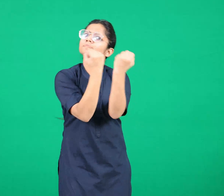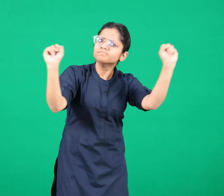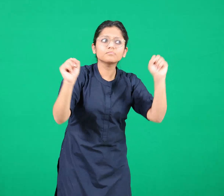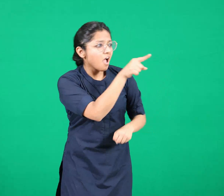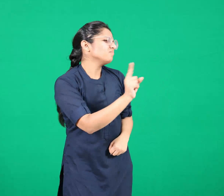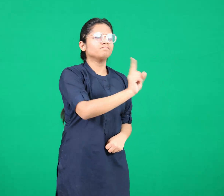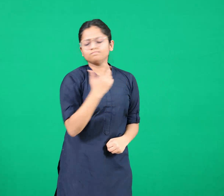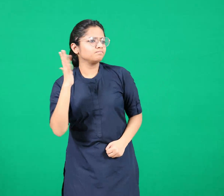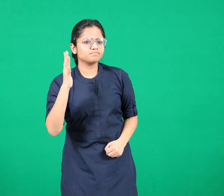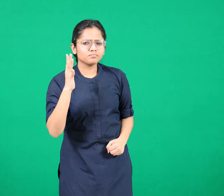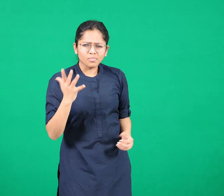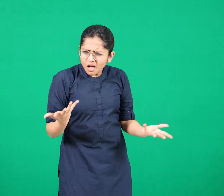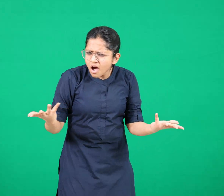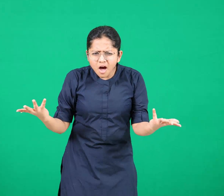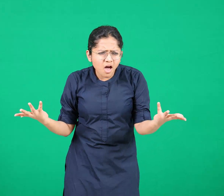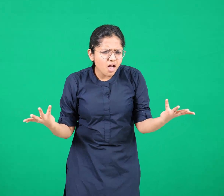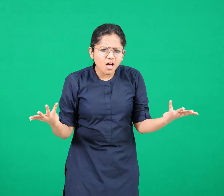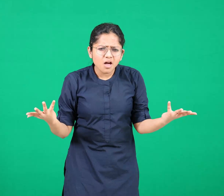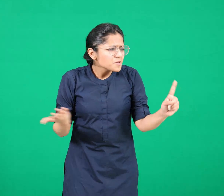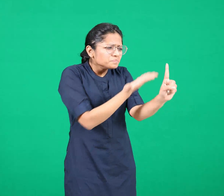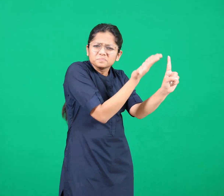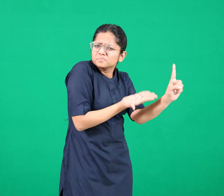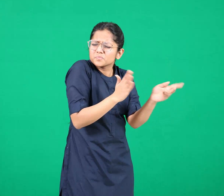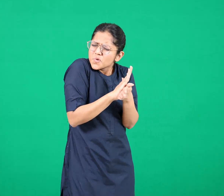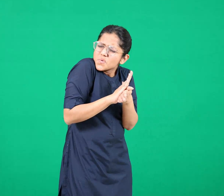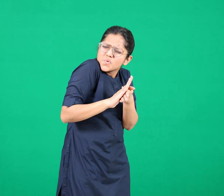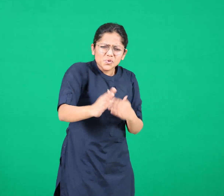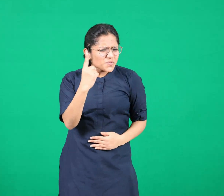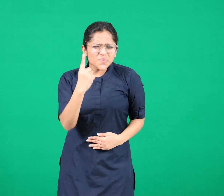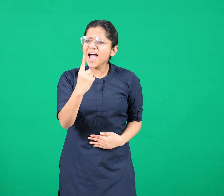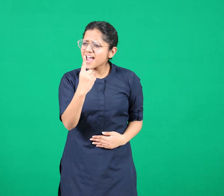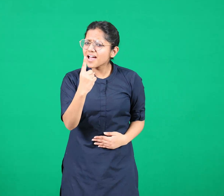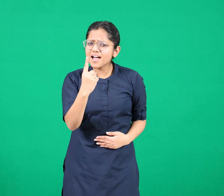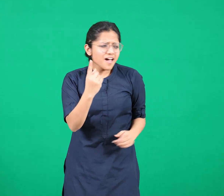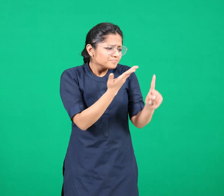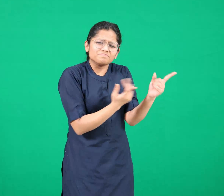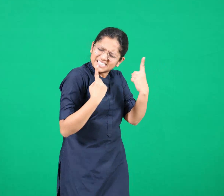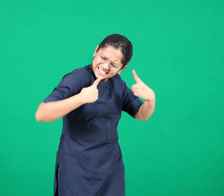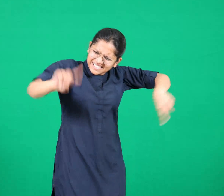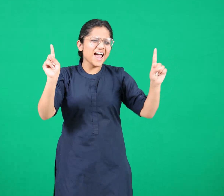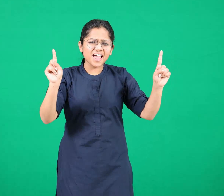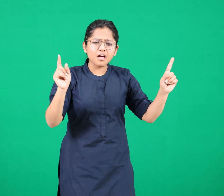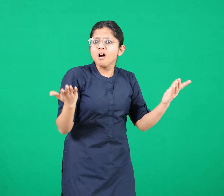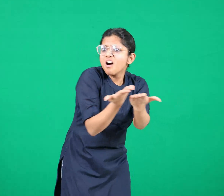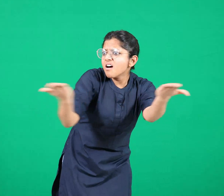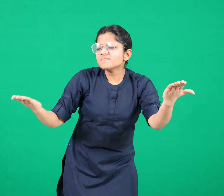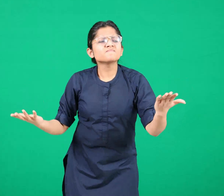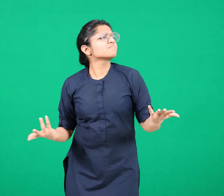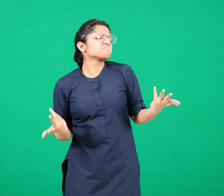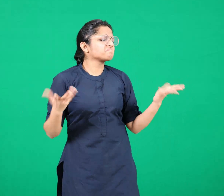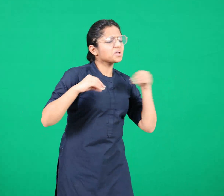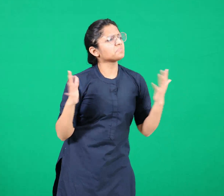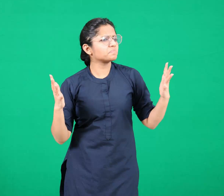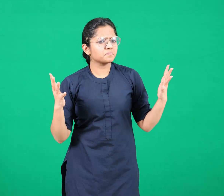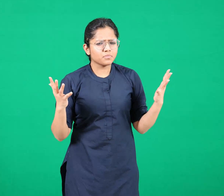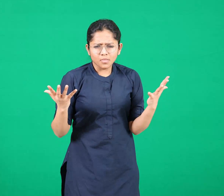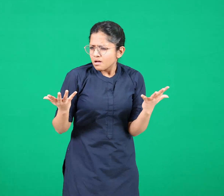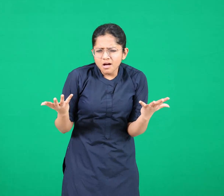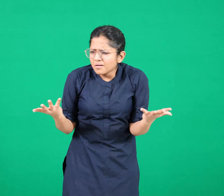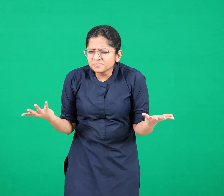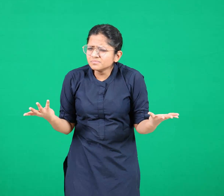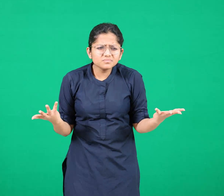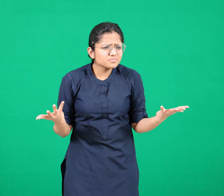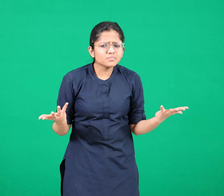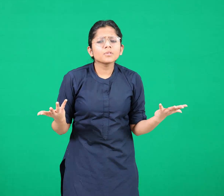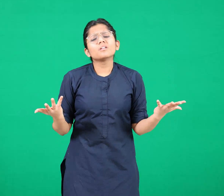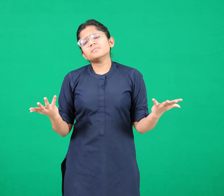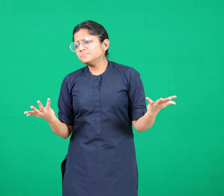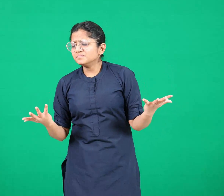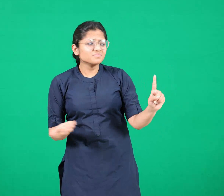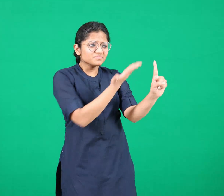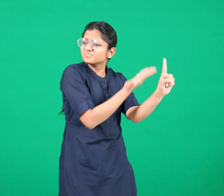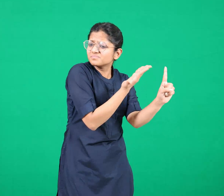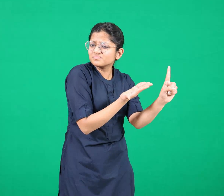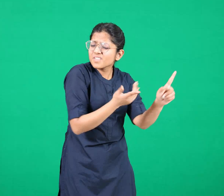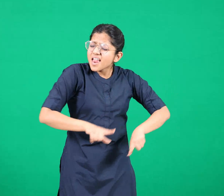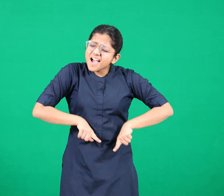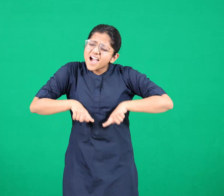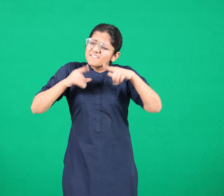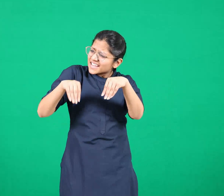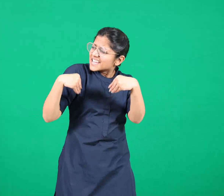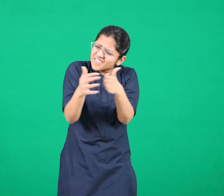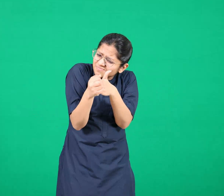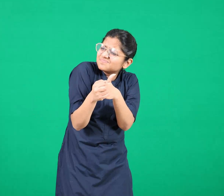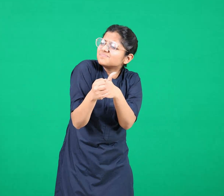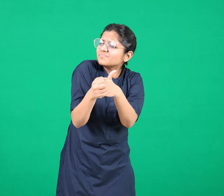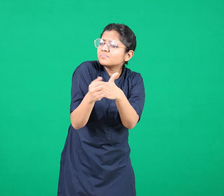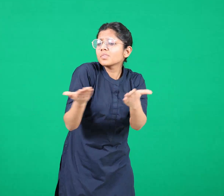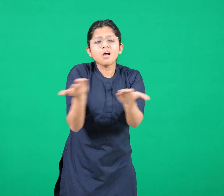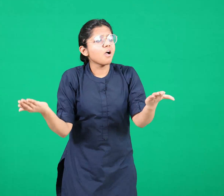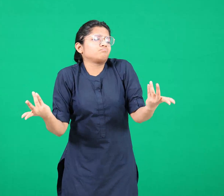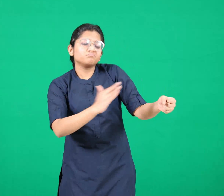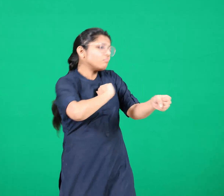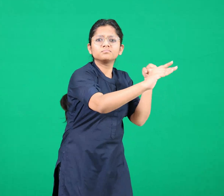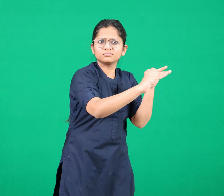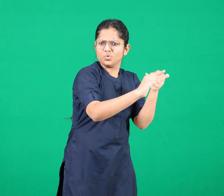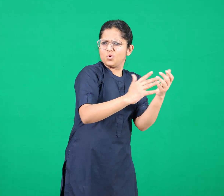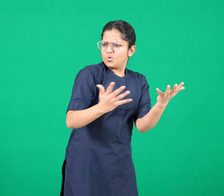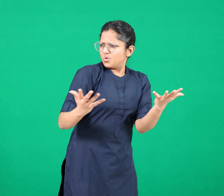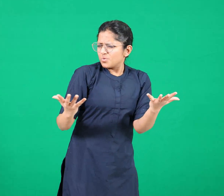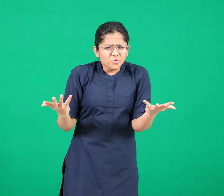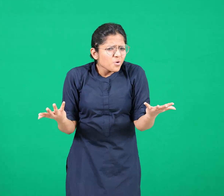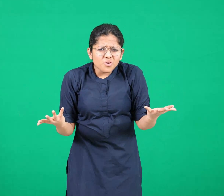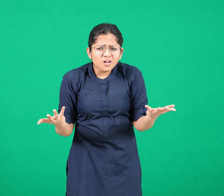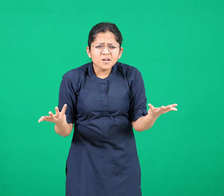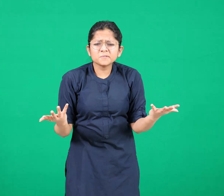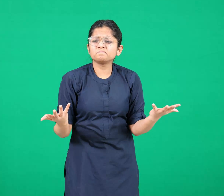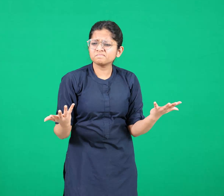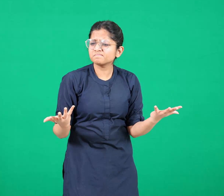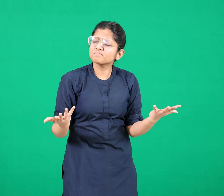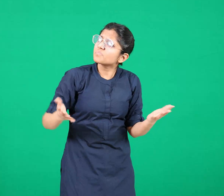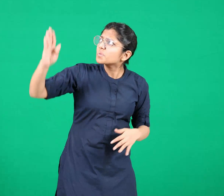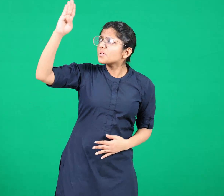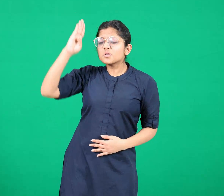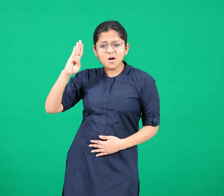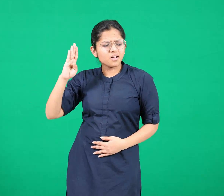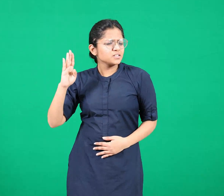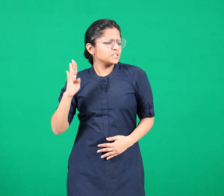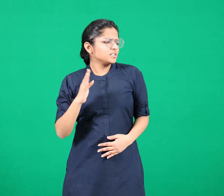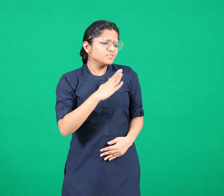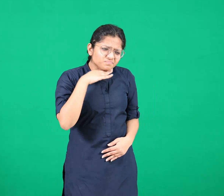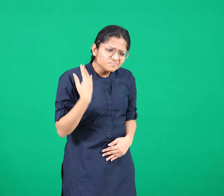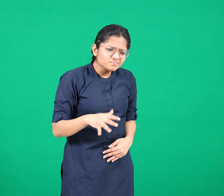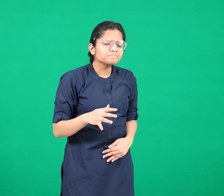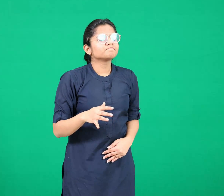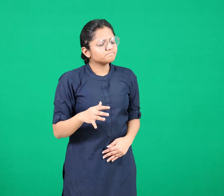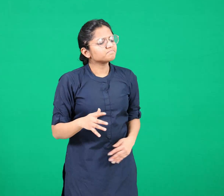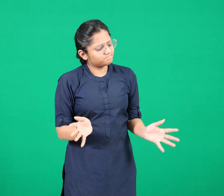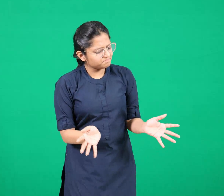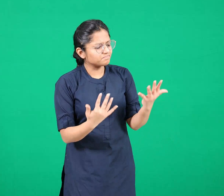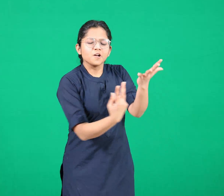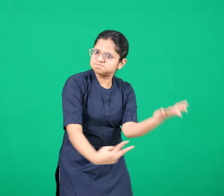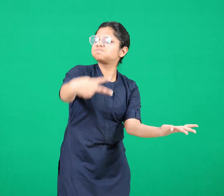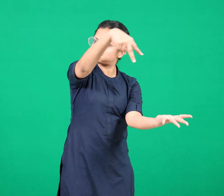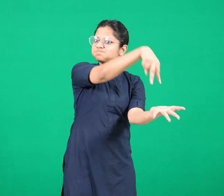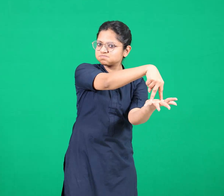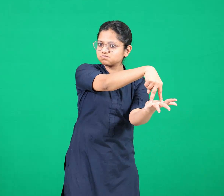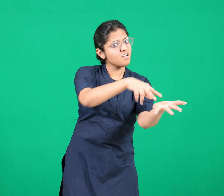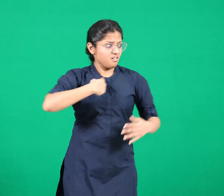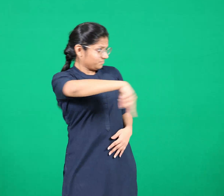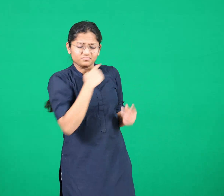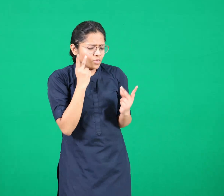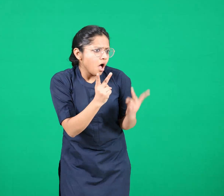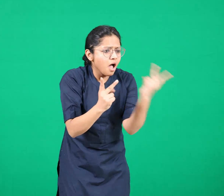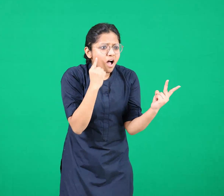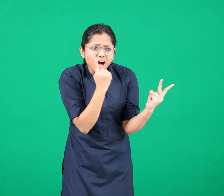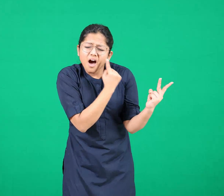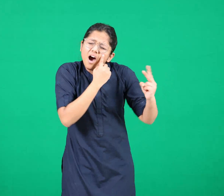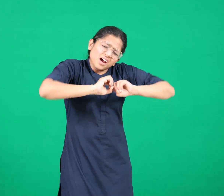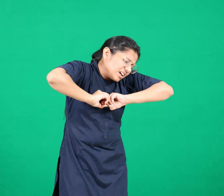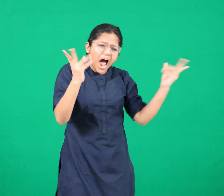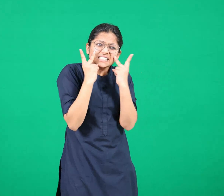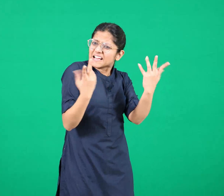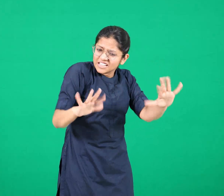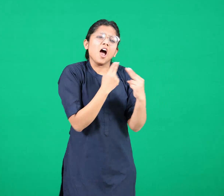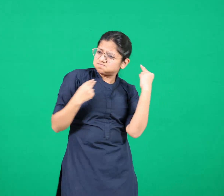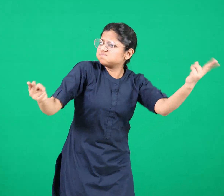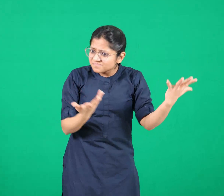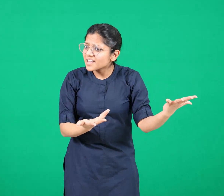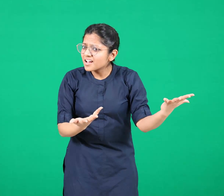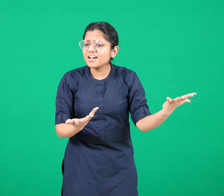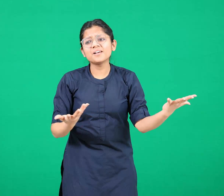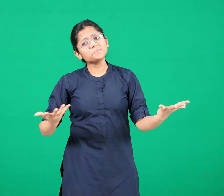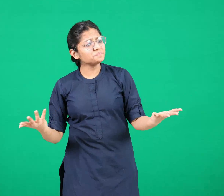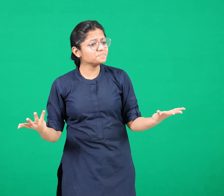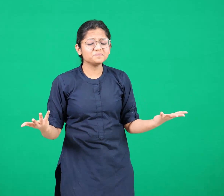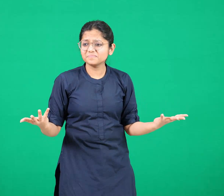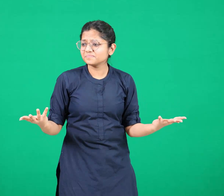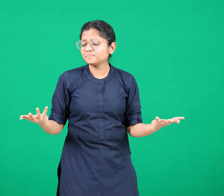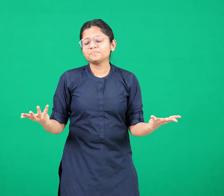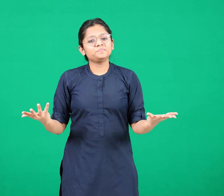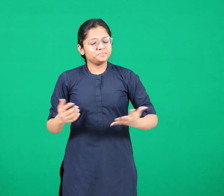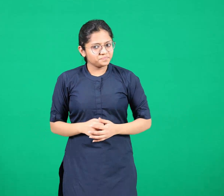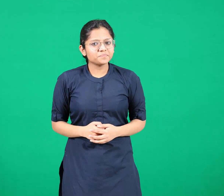You killed the Author of life, but God raised Him from the dead, and we are witnesses of the fact.